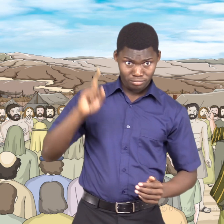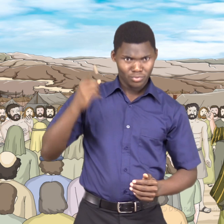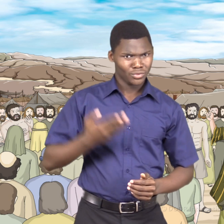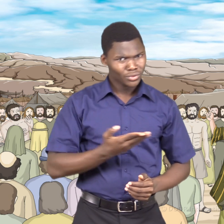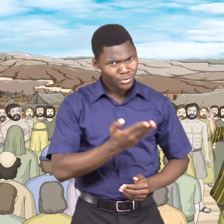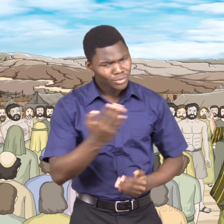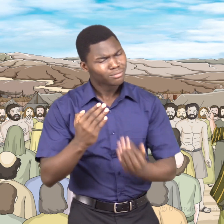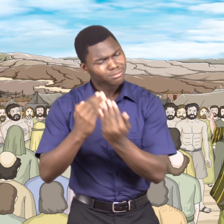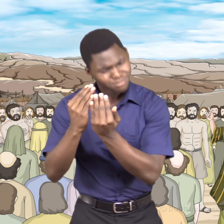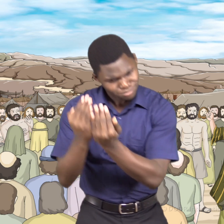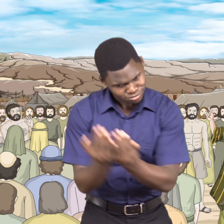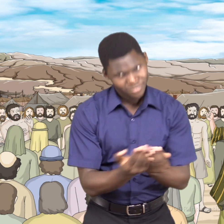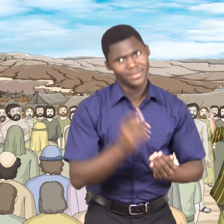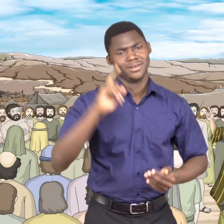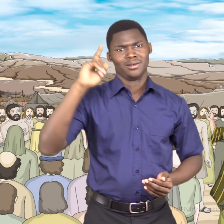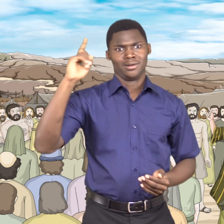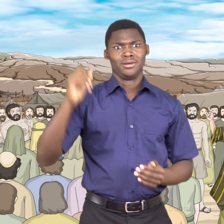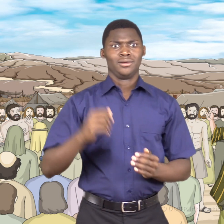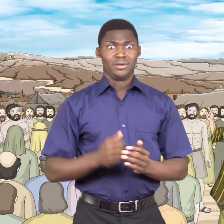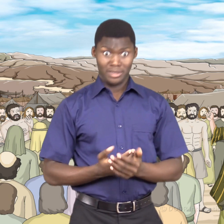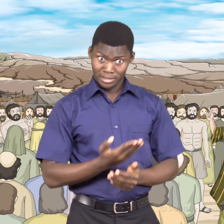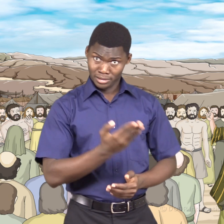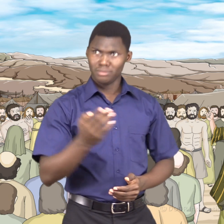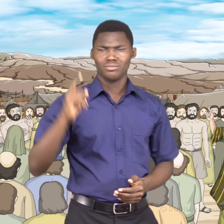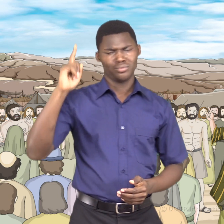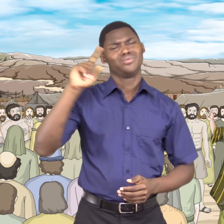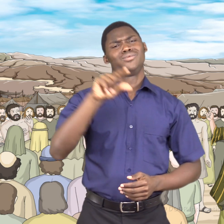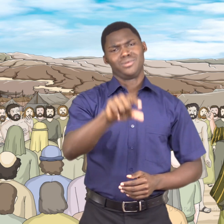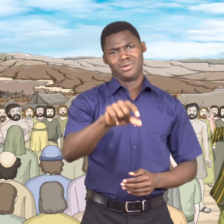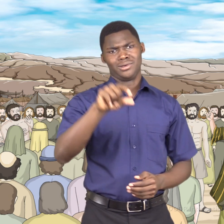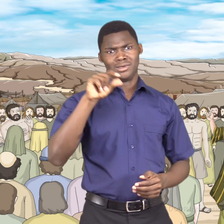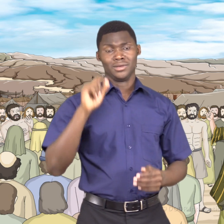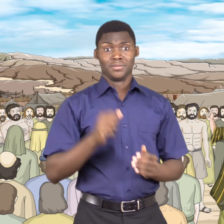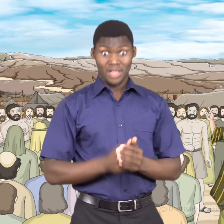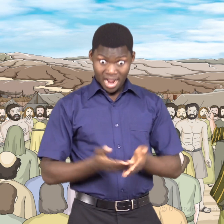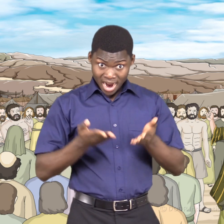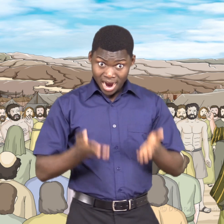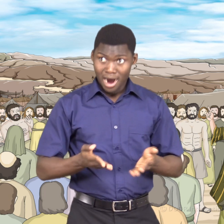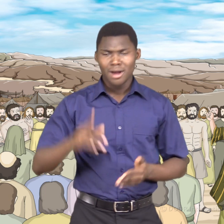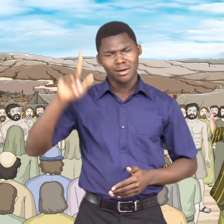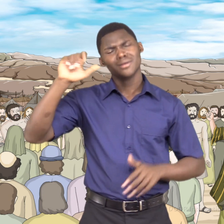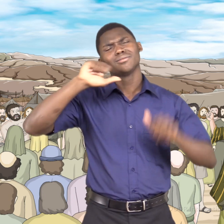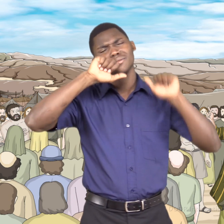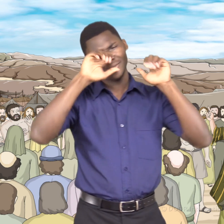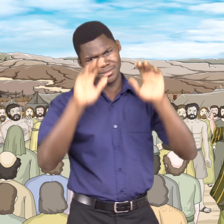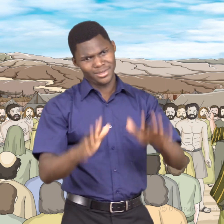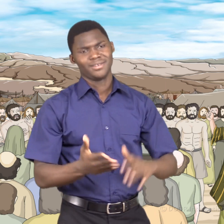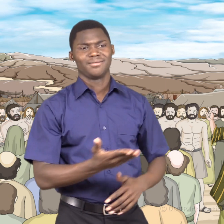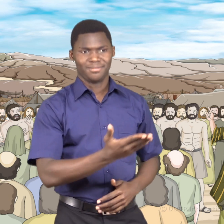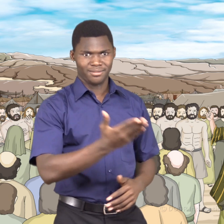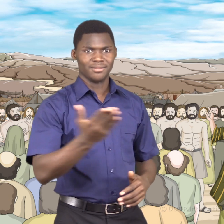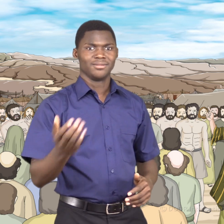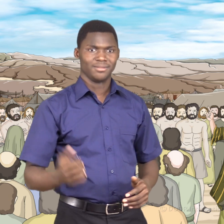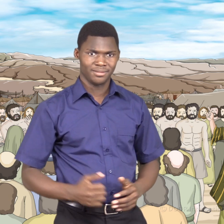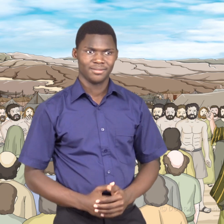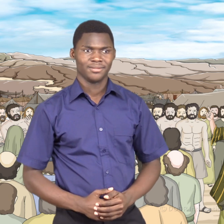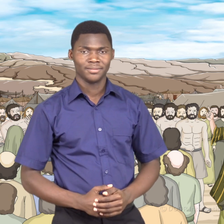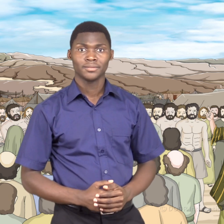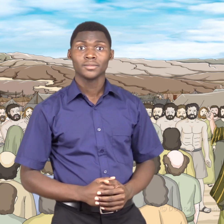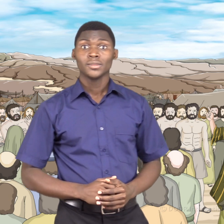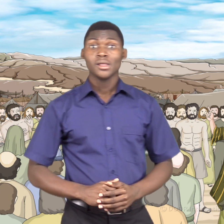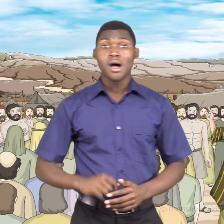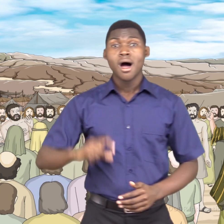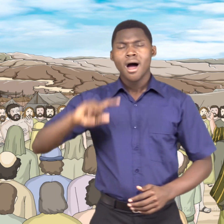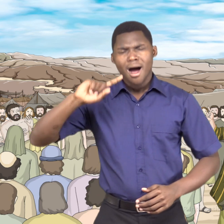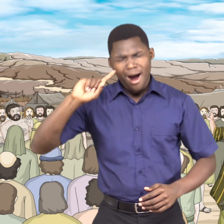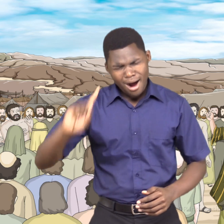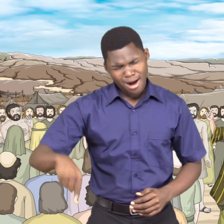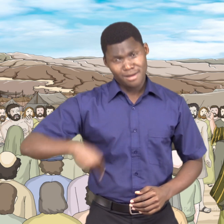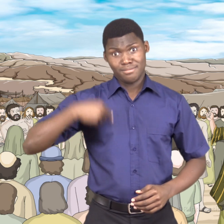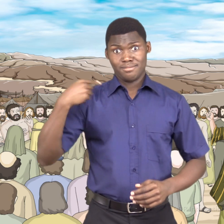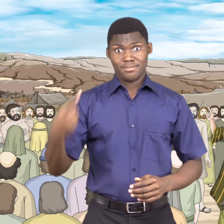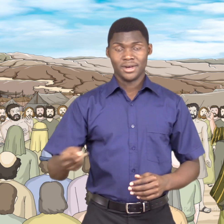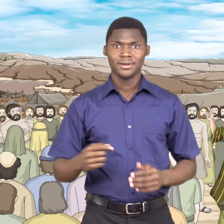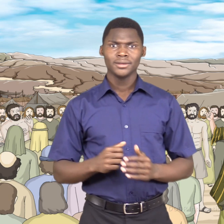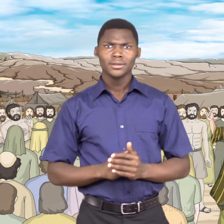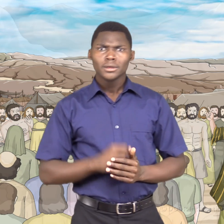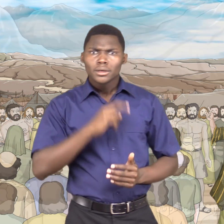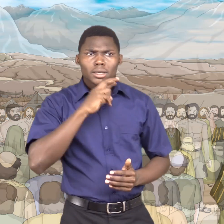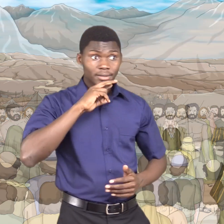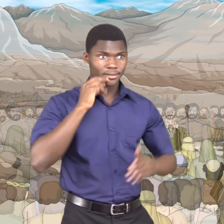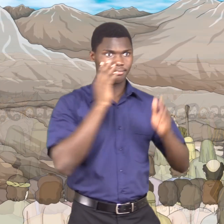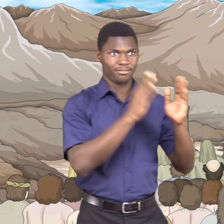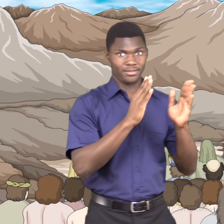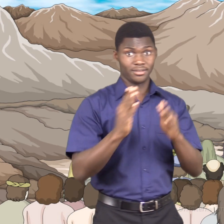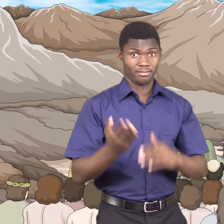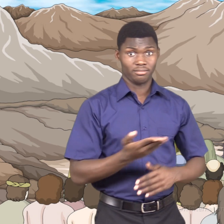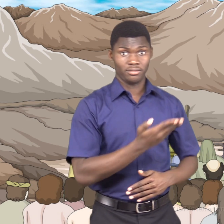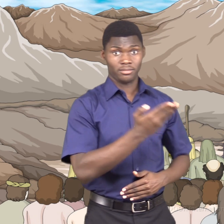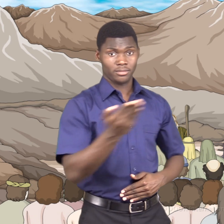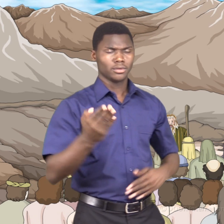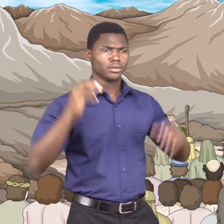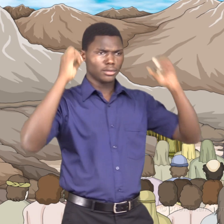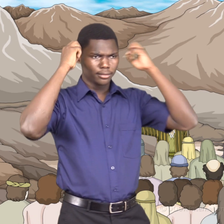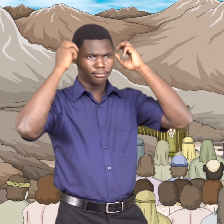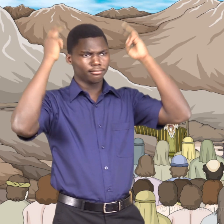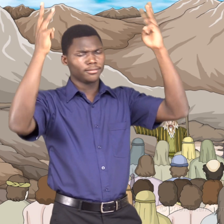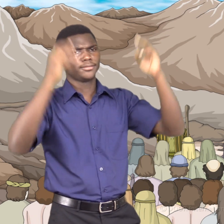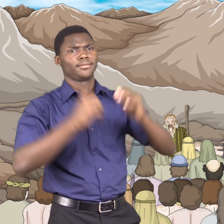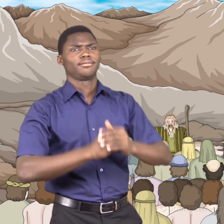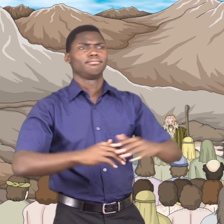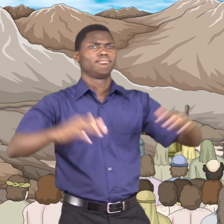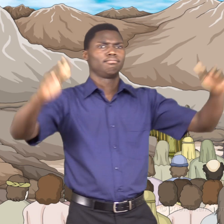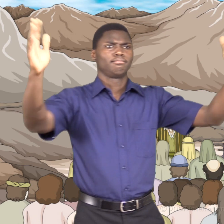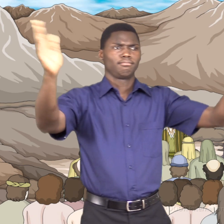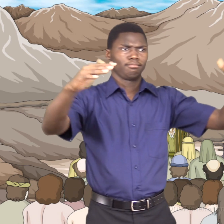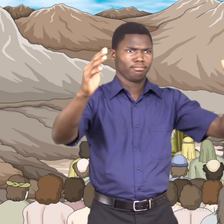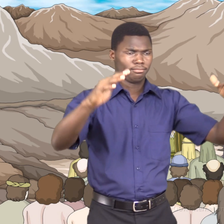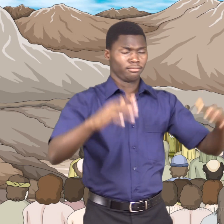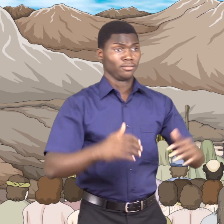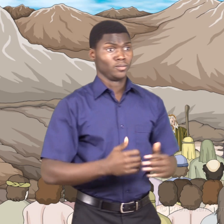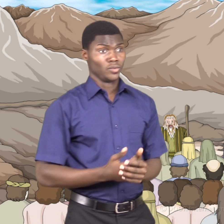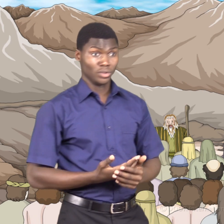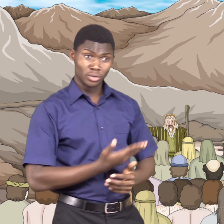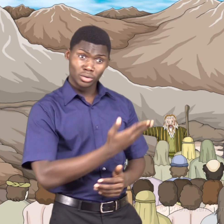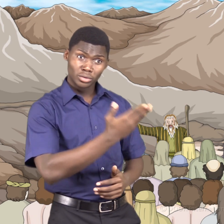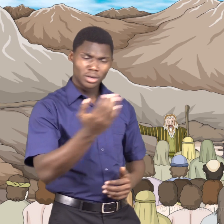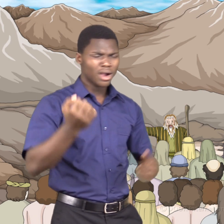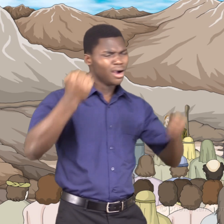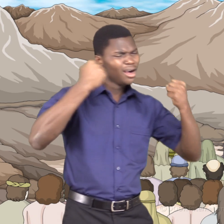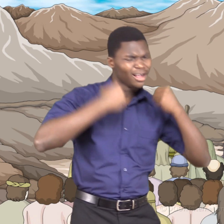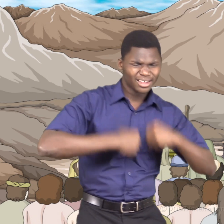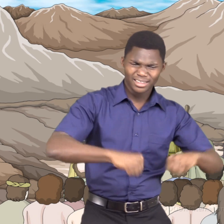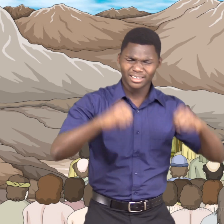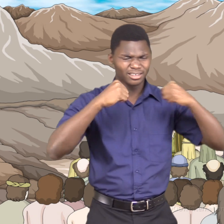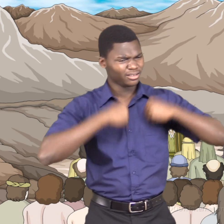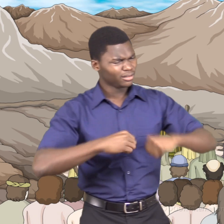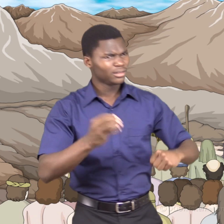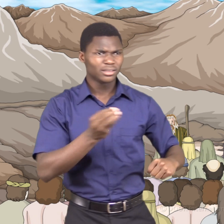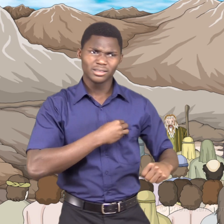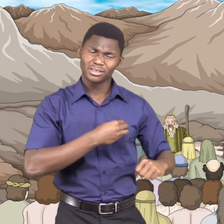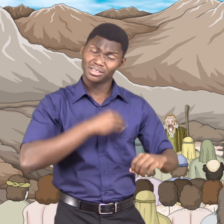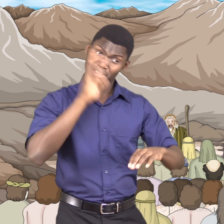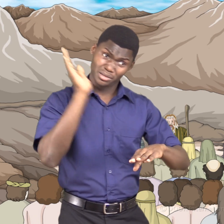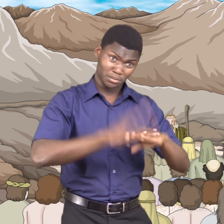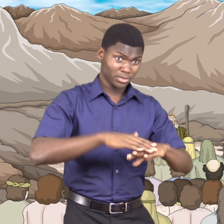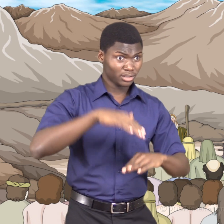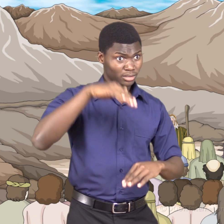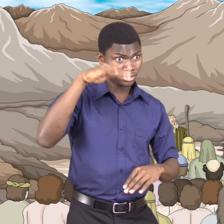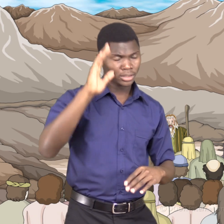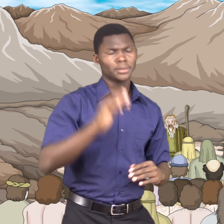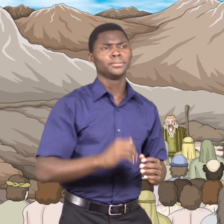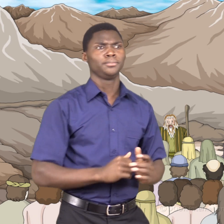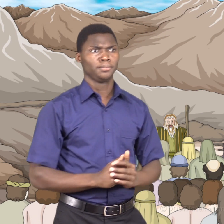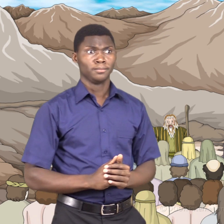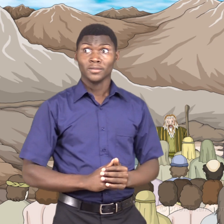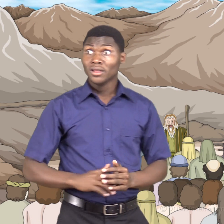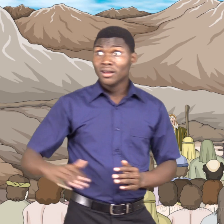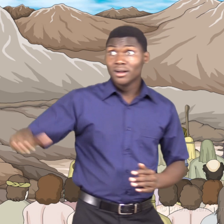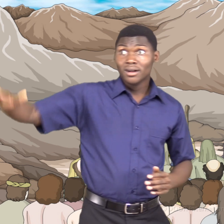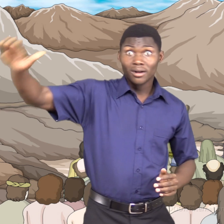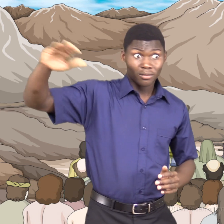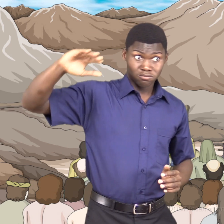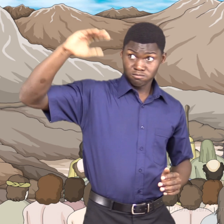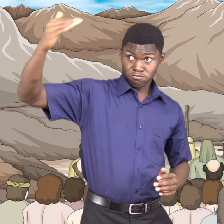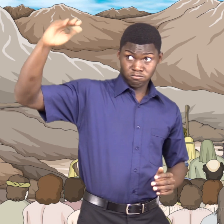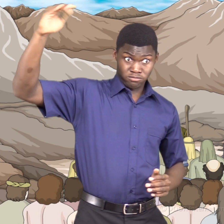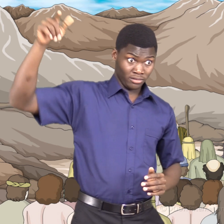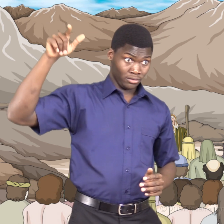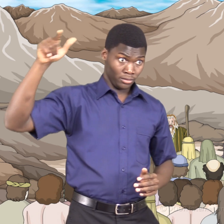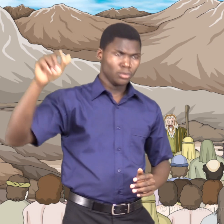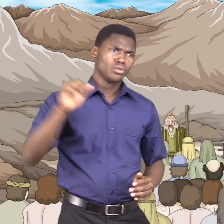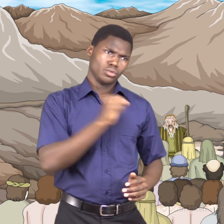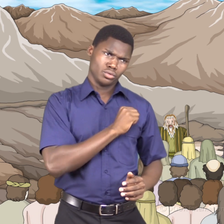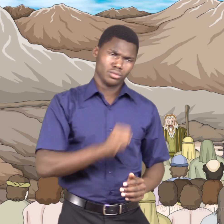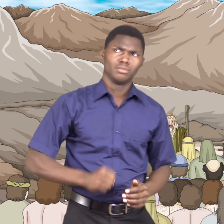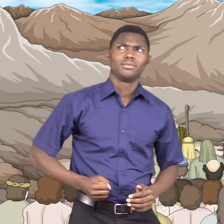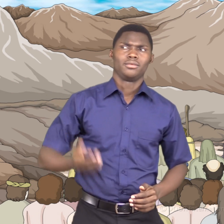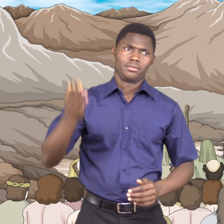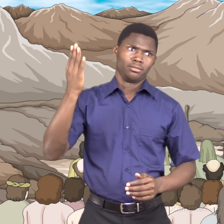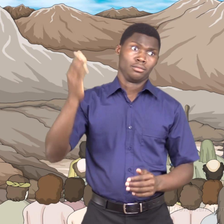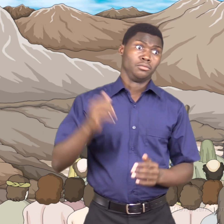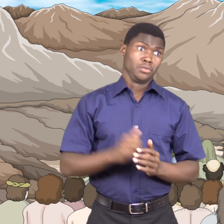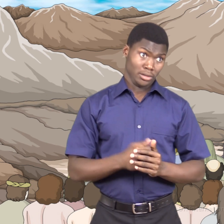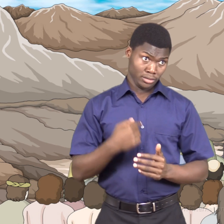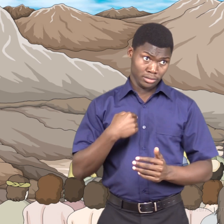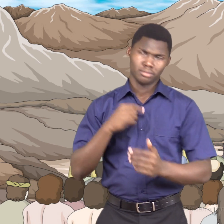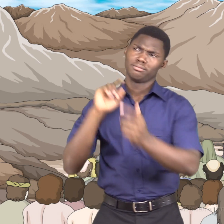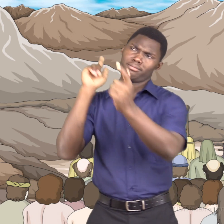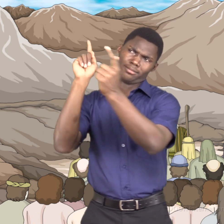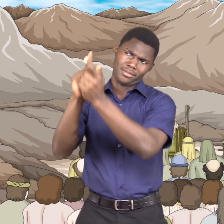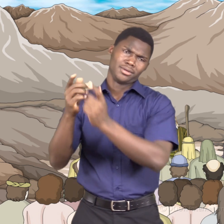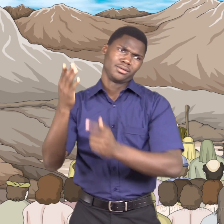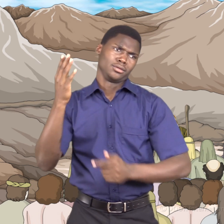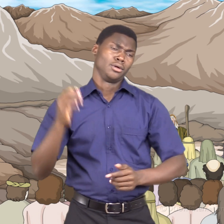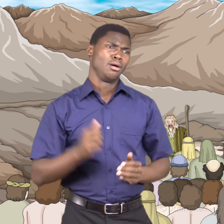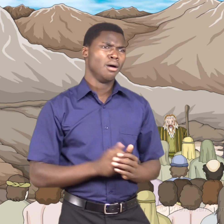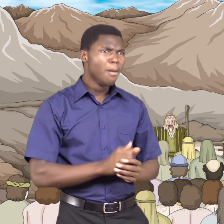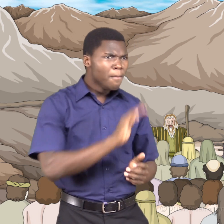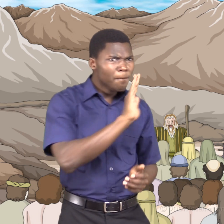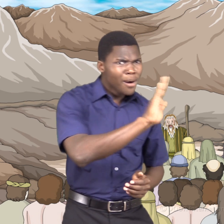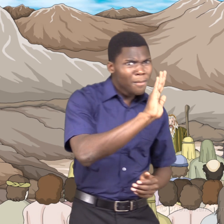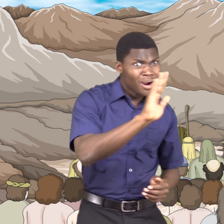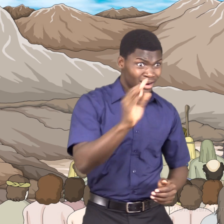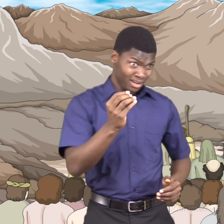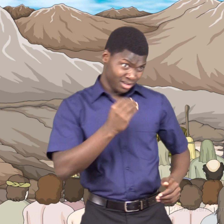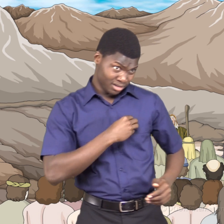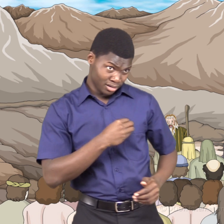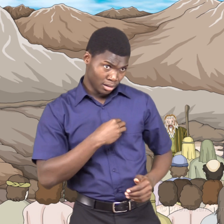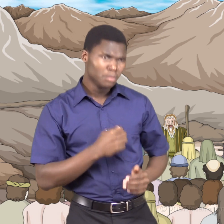Afterward, Moses said, “Today you have been ordained for service to the LORD, since each man went against his son and his brother; so the LORD has bestowed a blessing on you this day.”